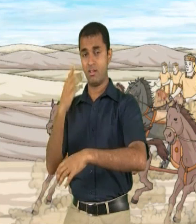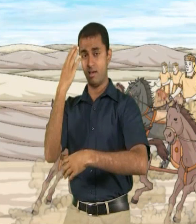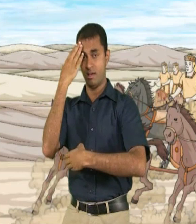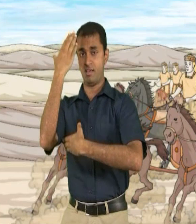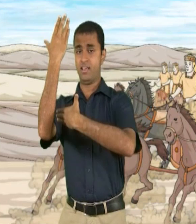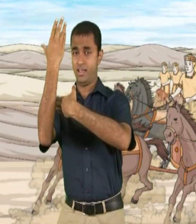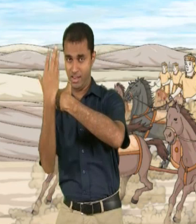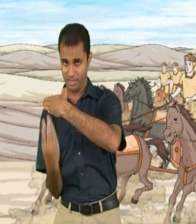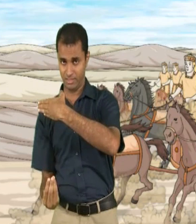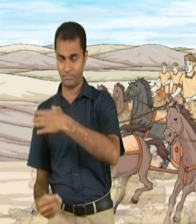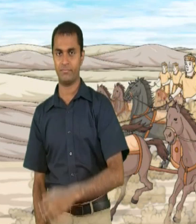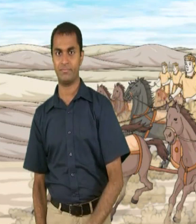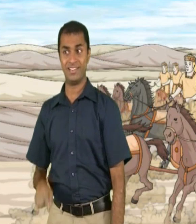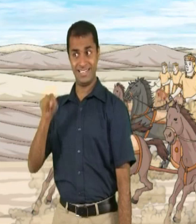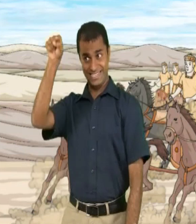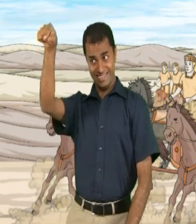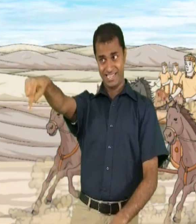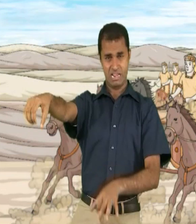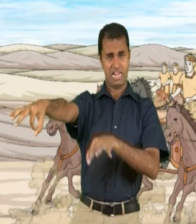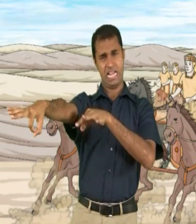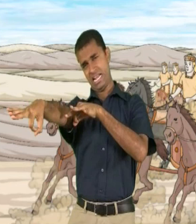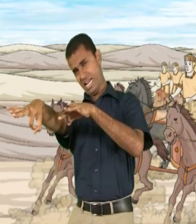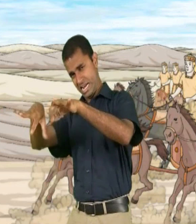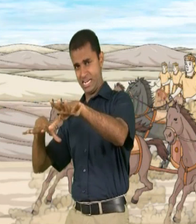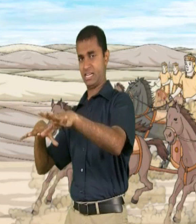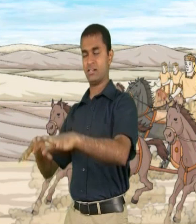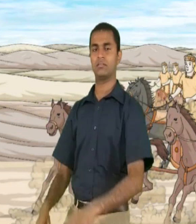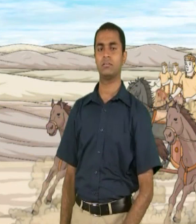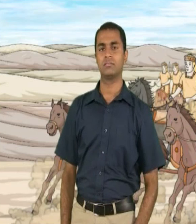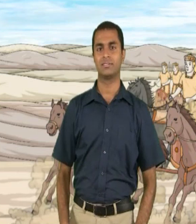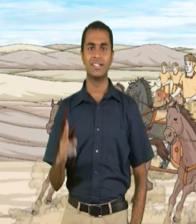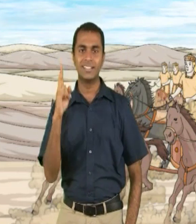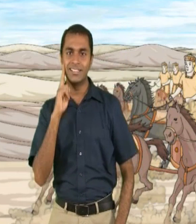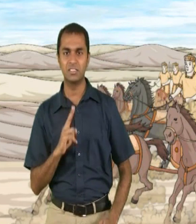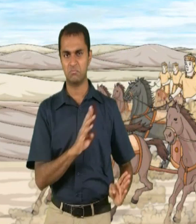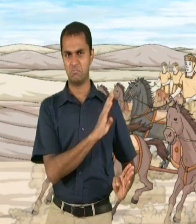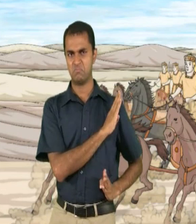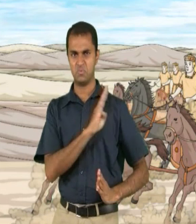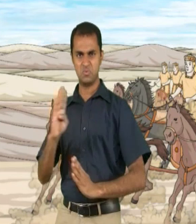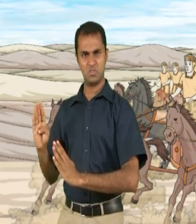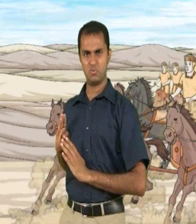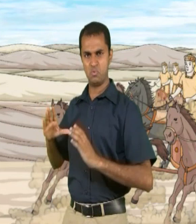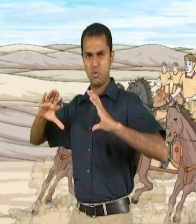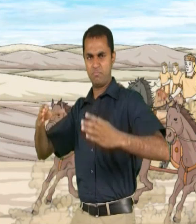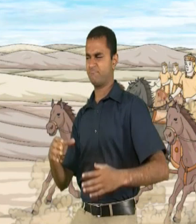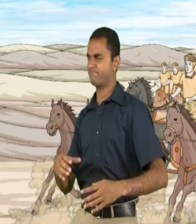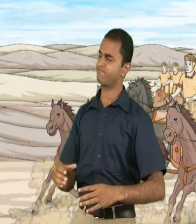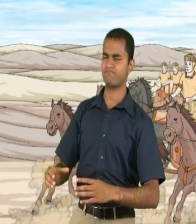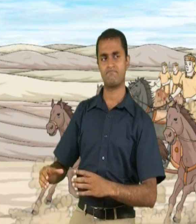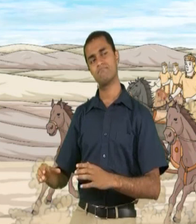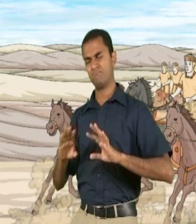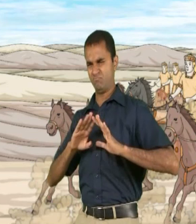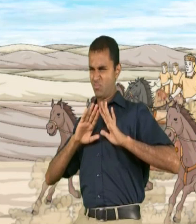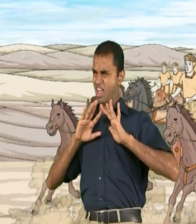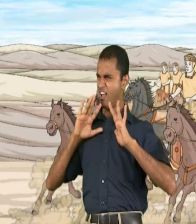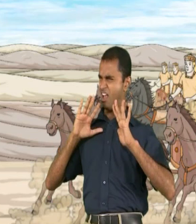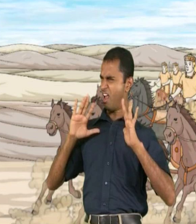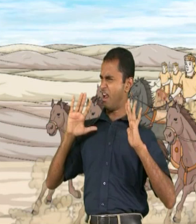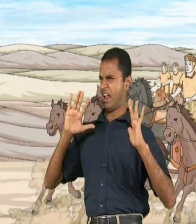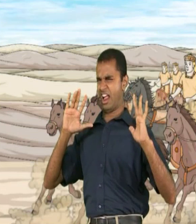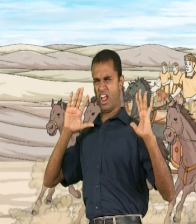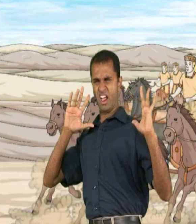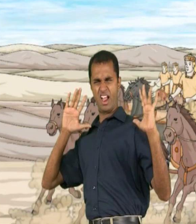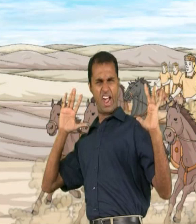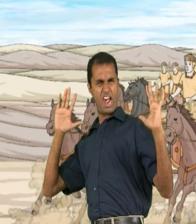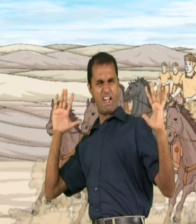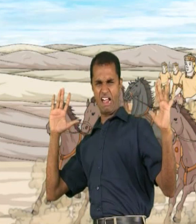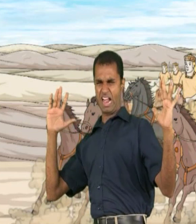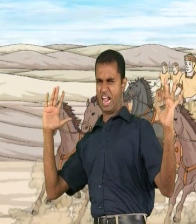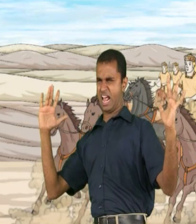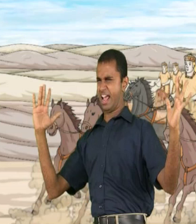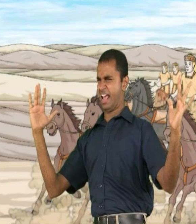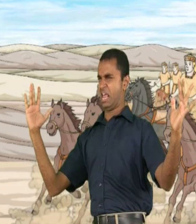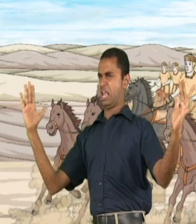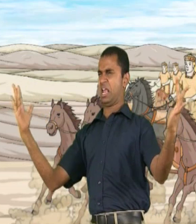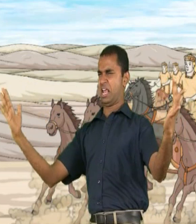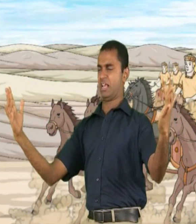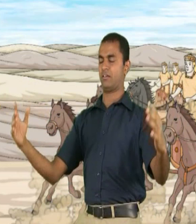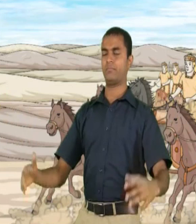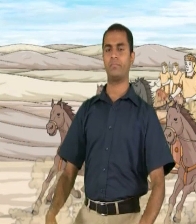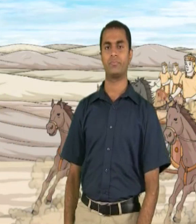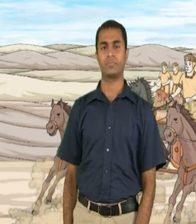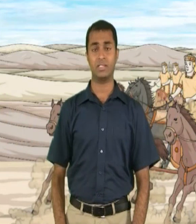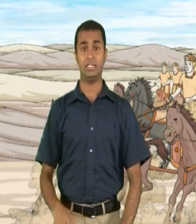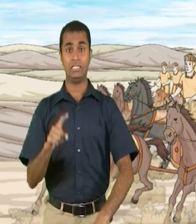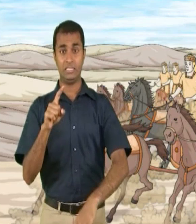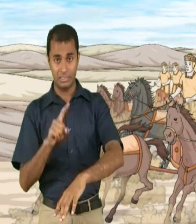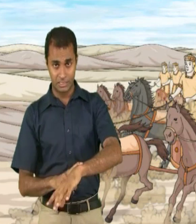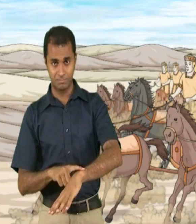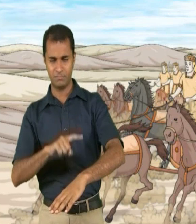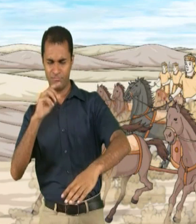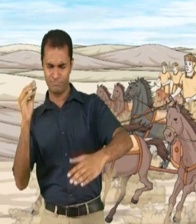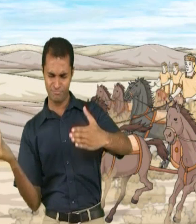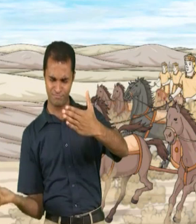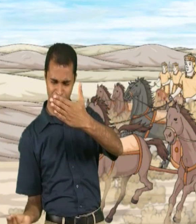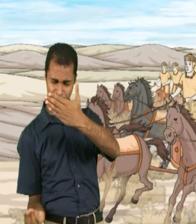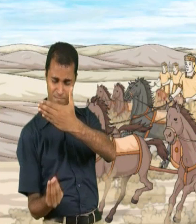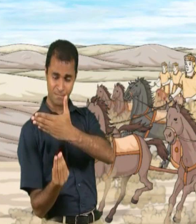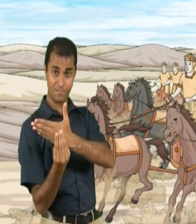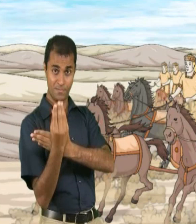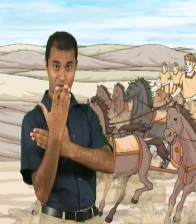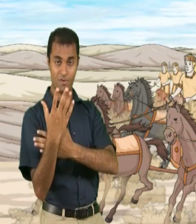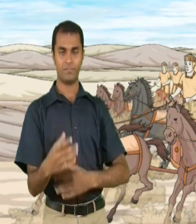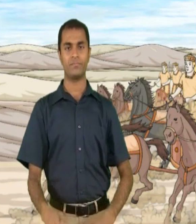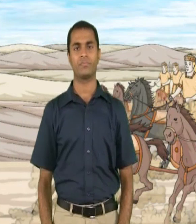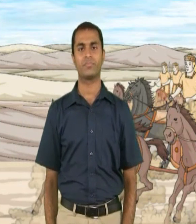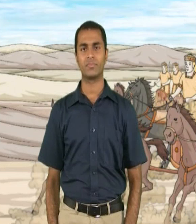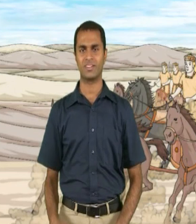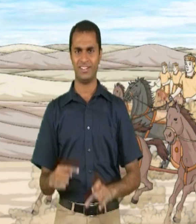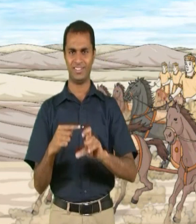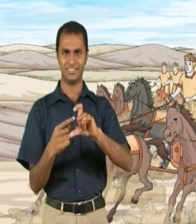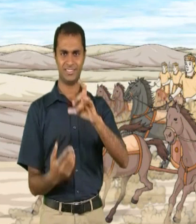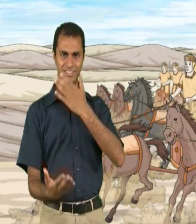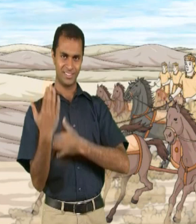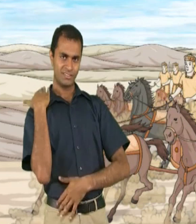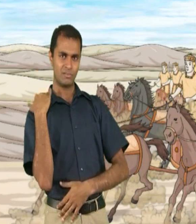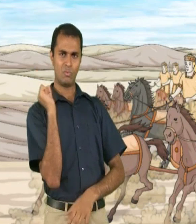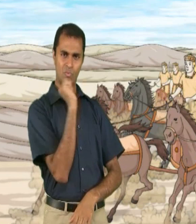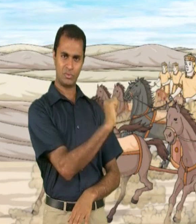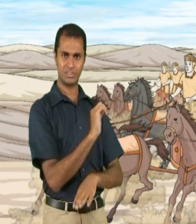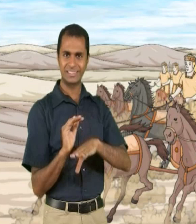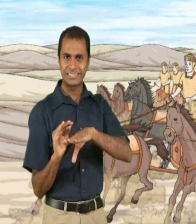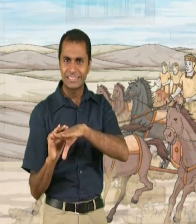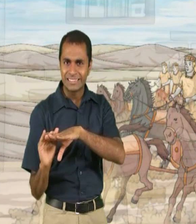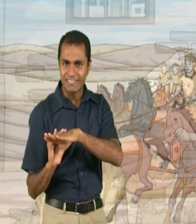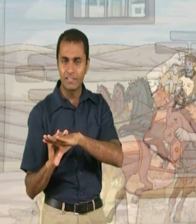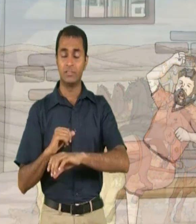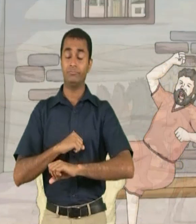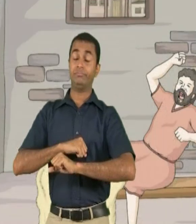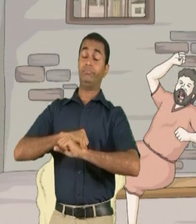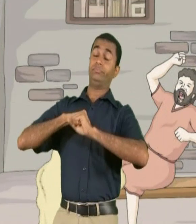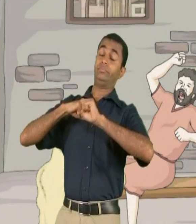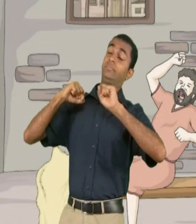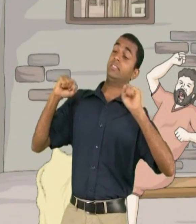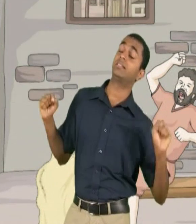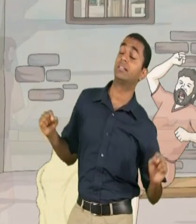They went there by night and surrounded the city.